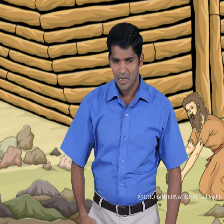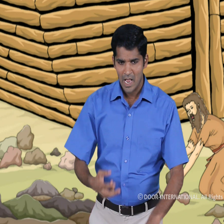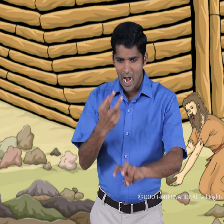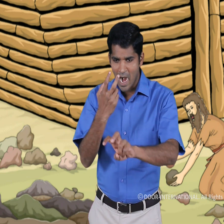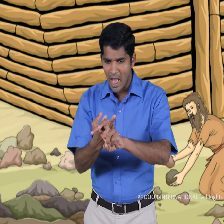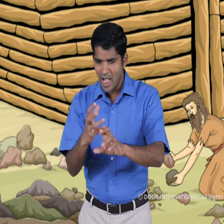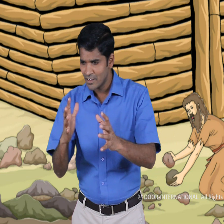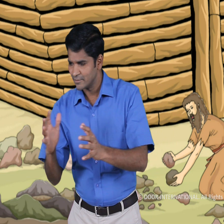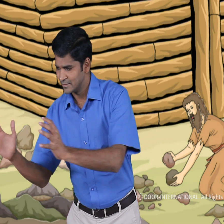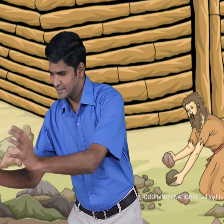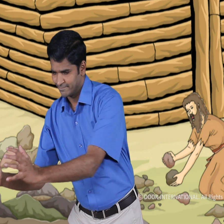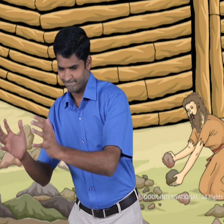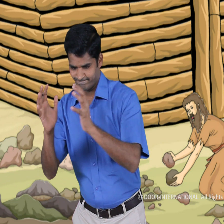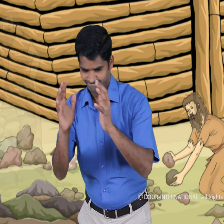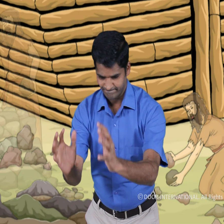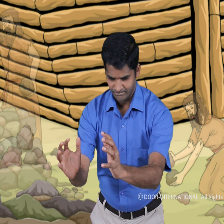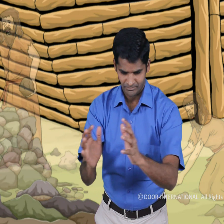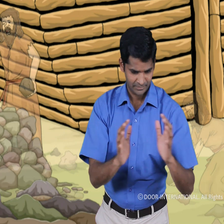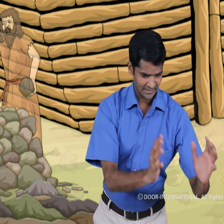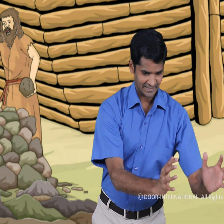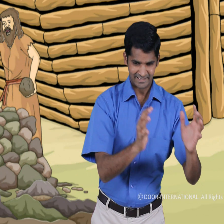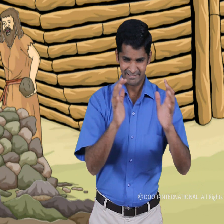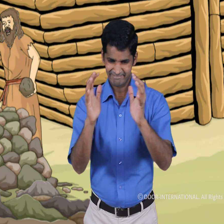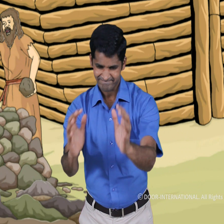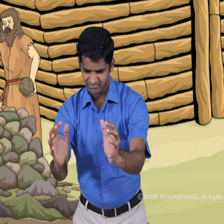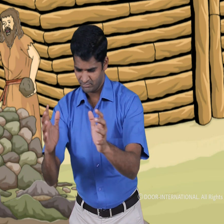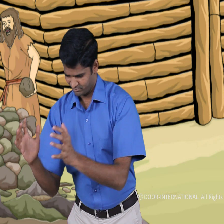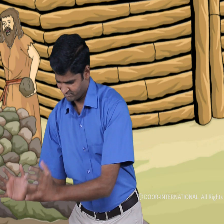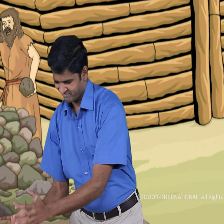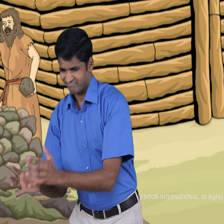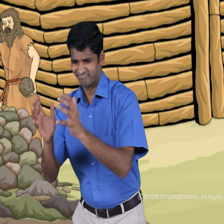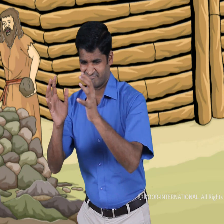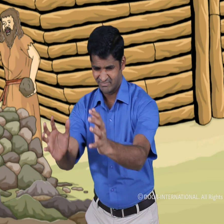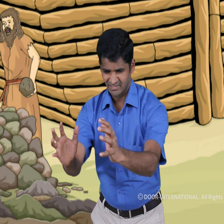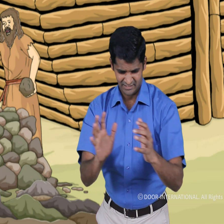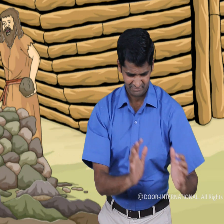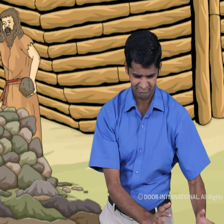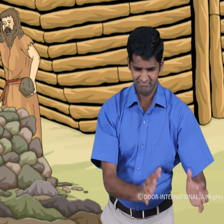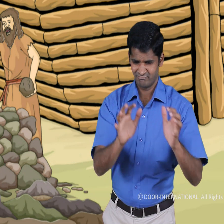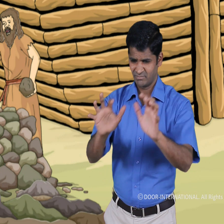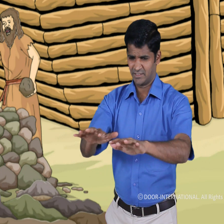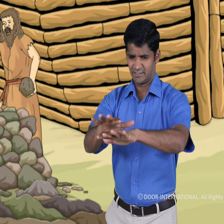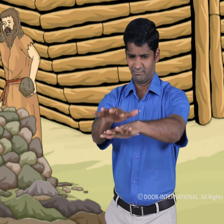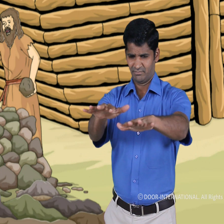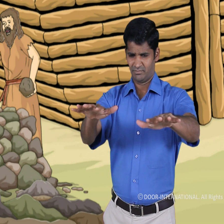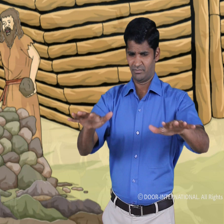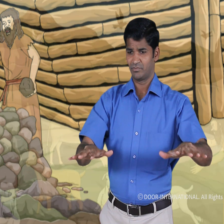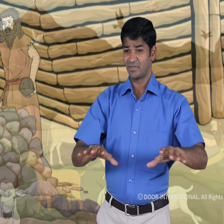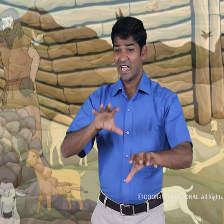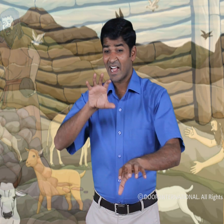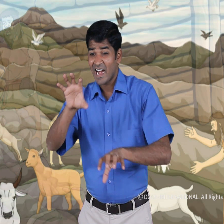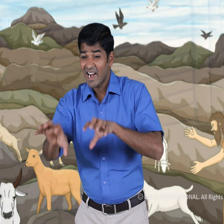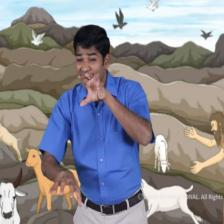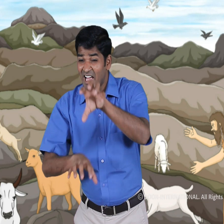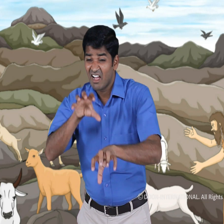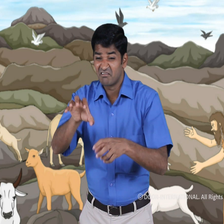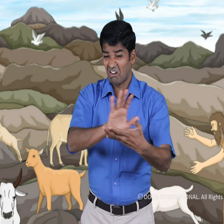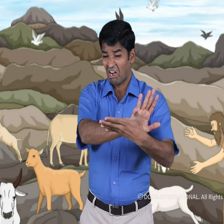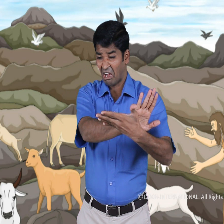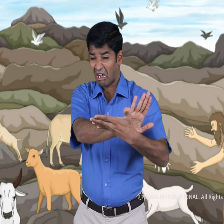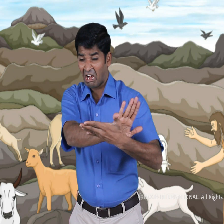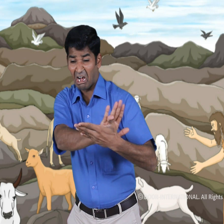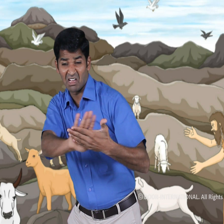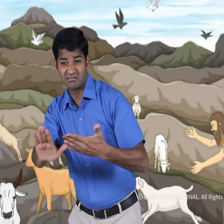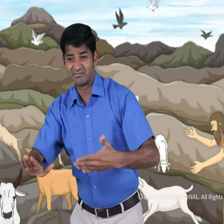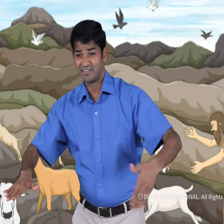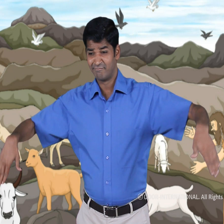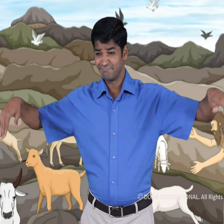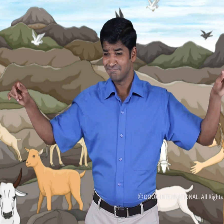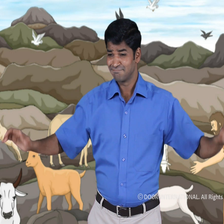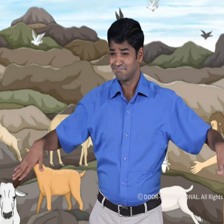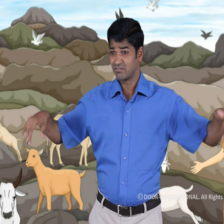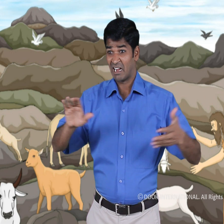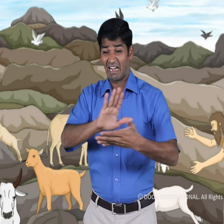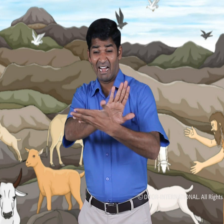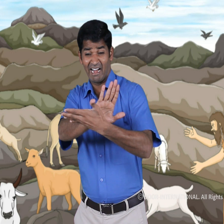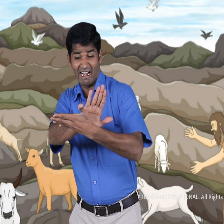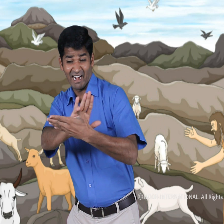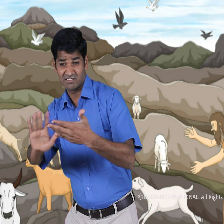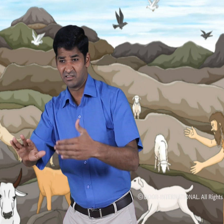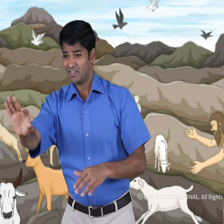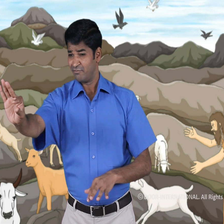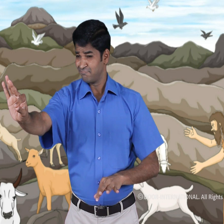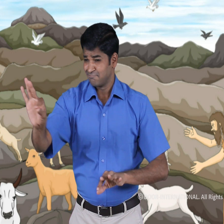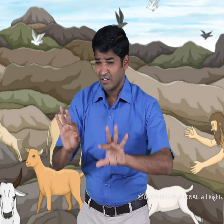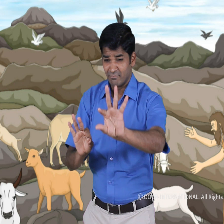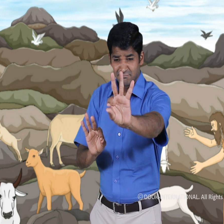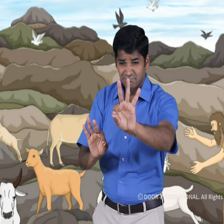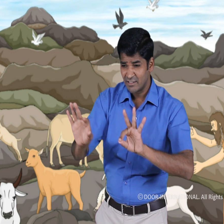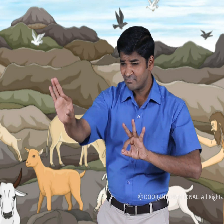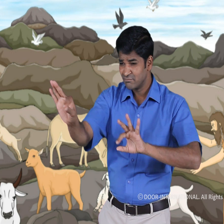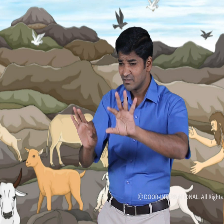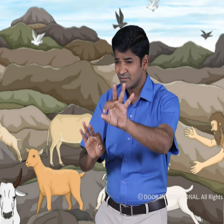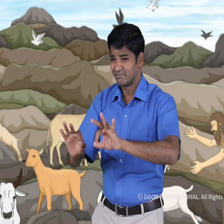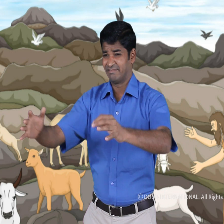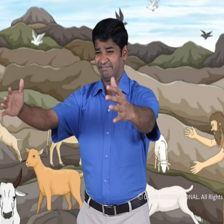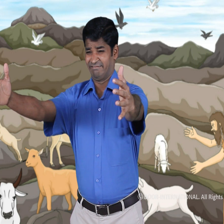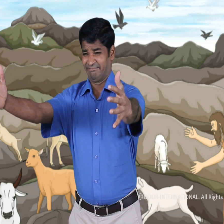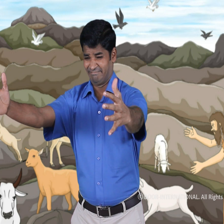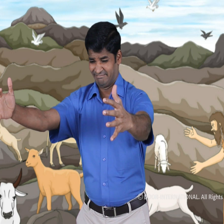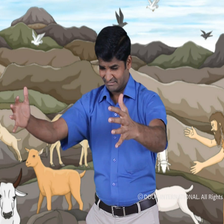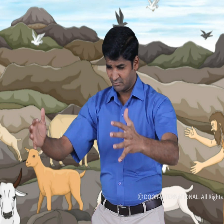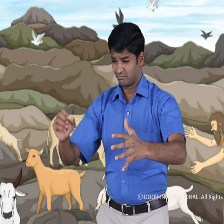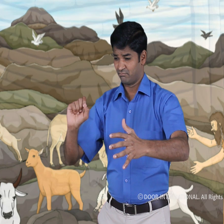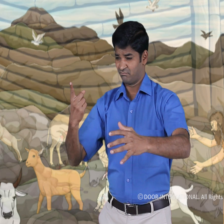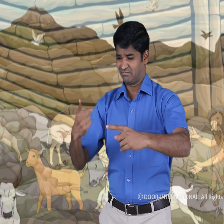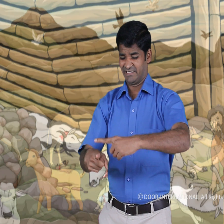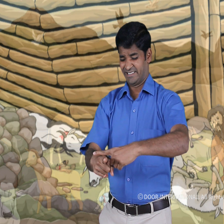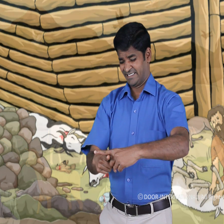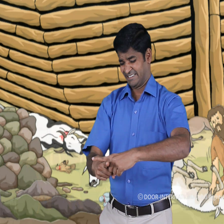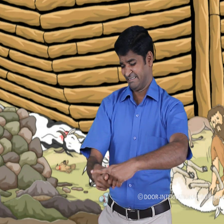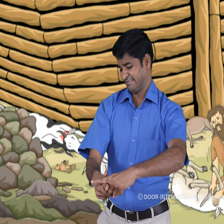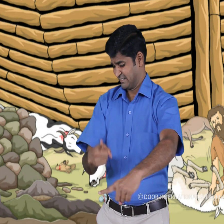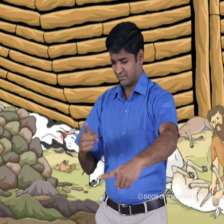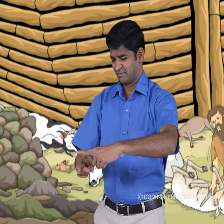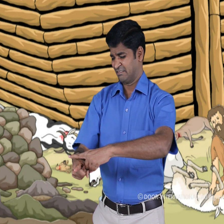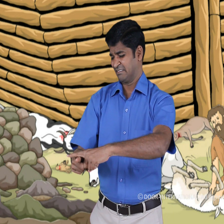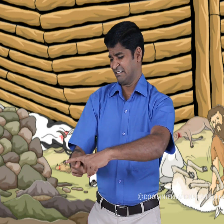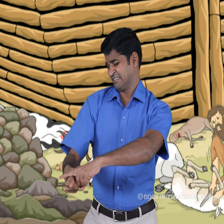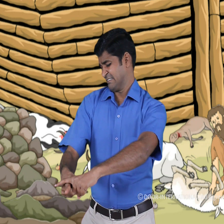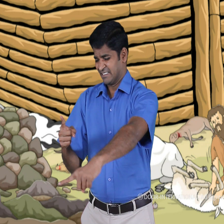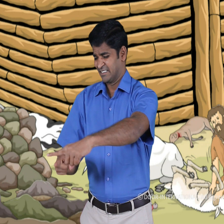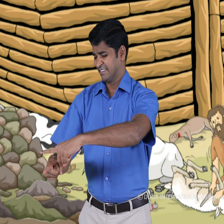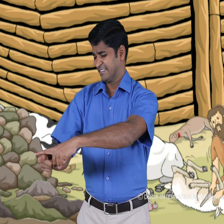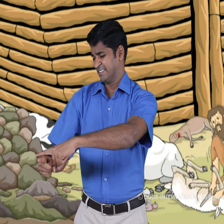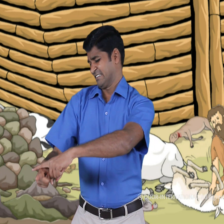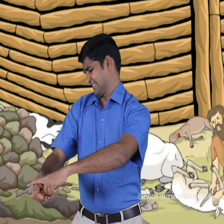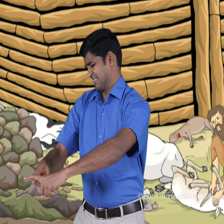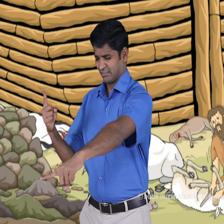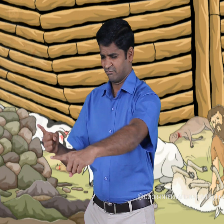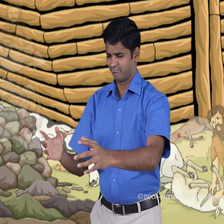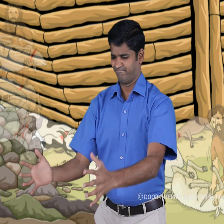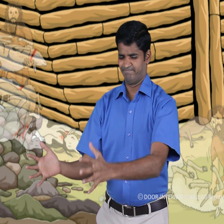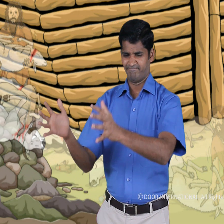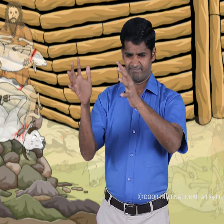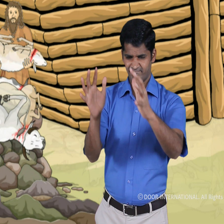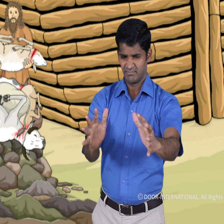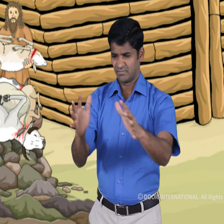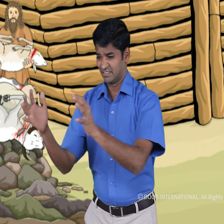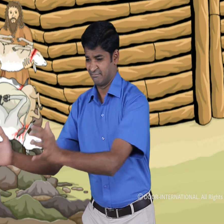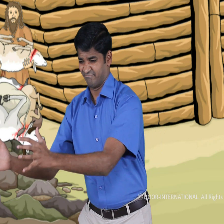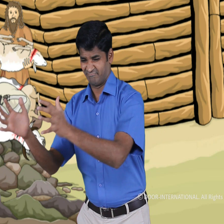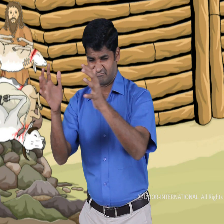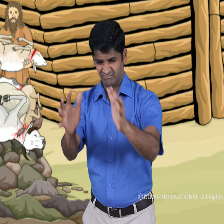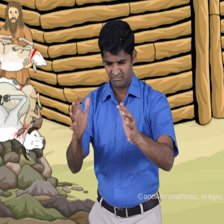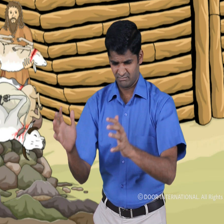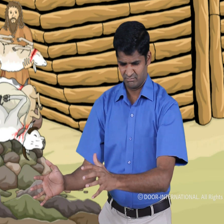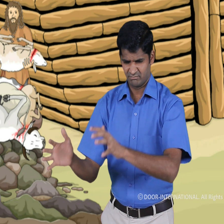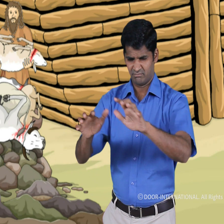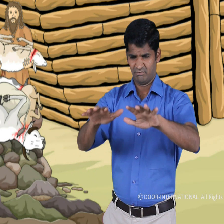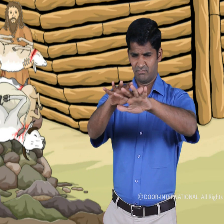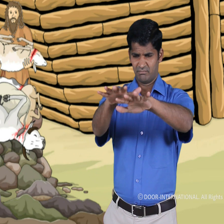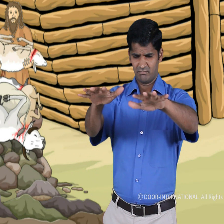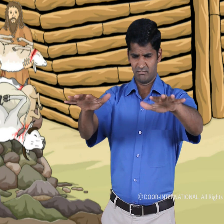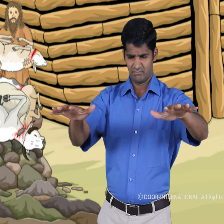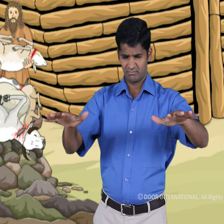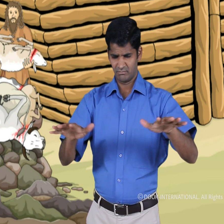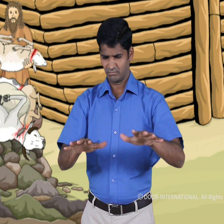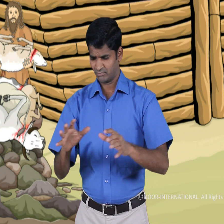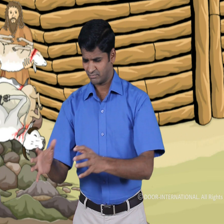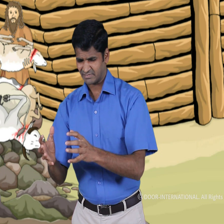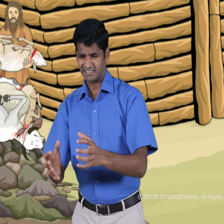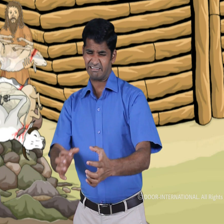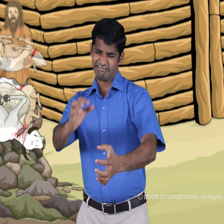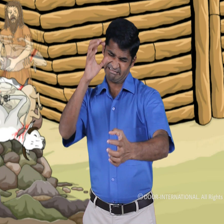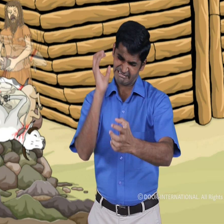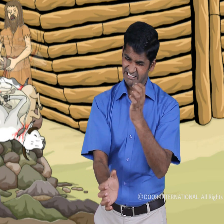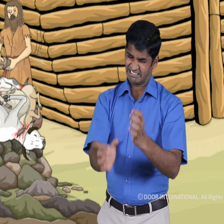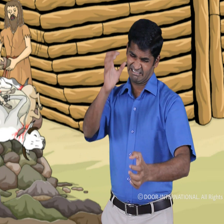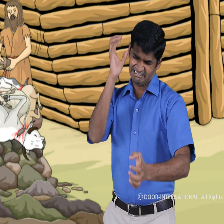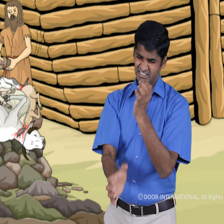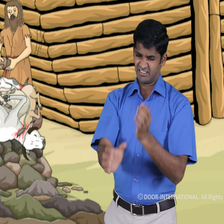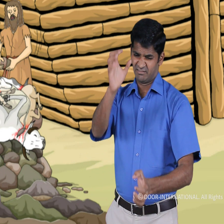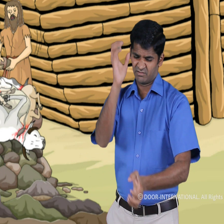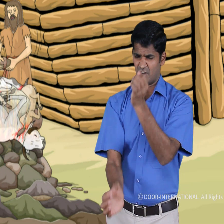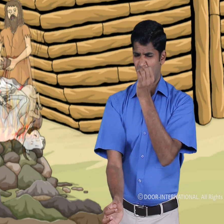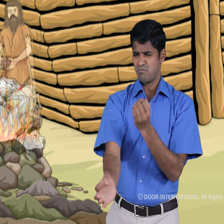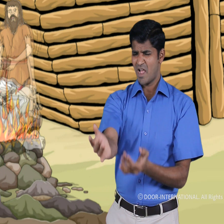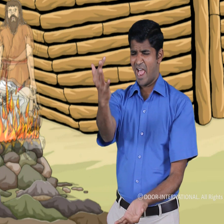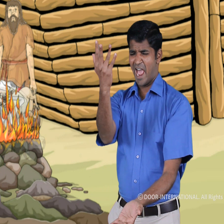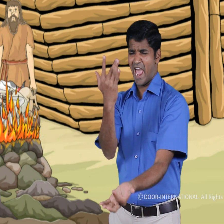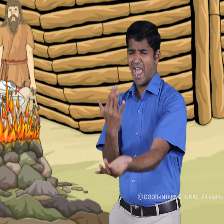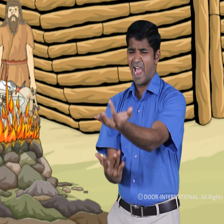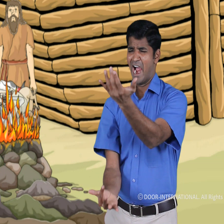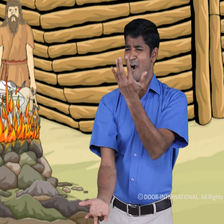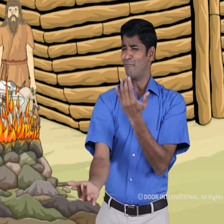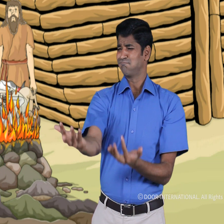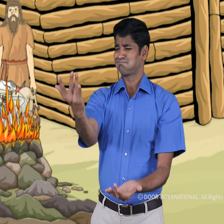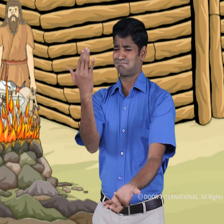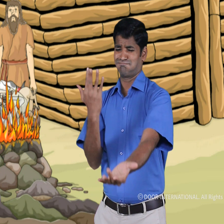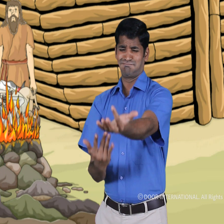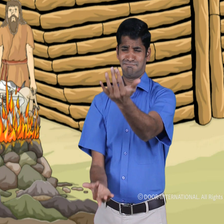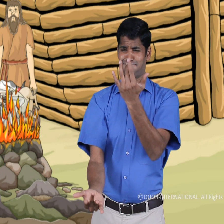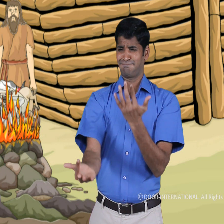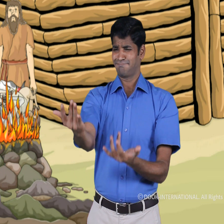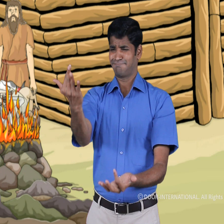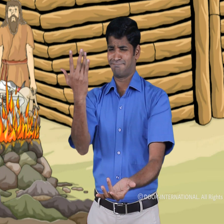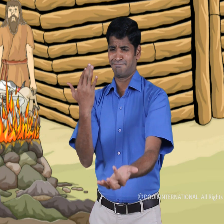And taking from every kind of clean animal and clean bird, he offered burnt offerings on the altar.